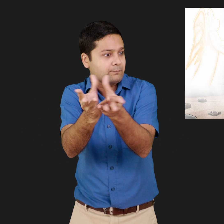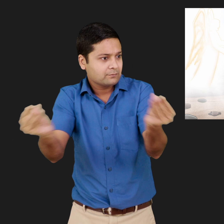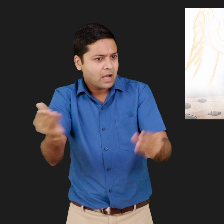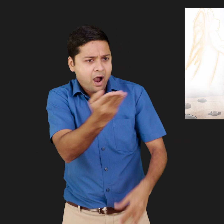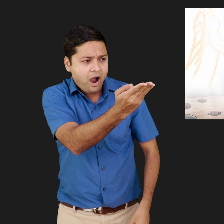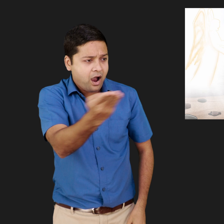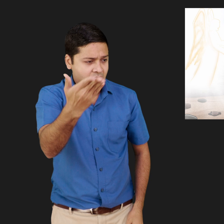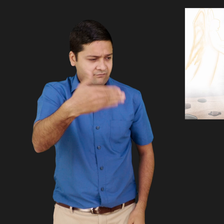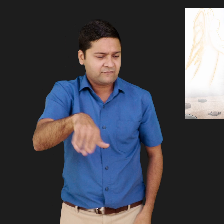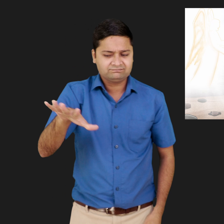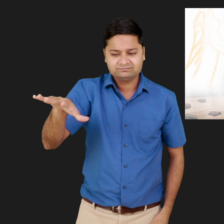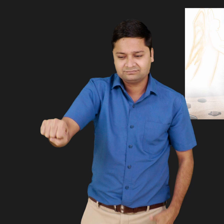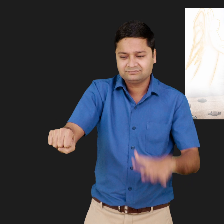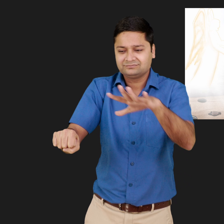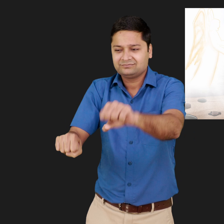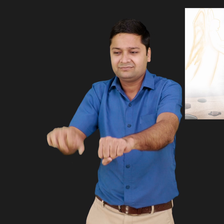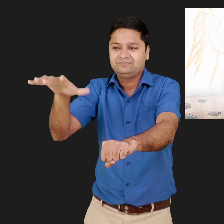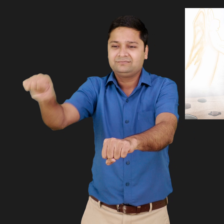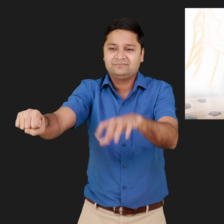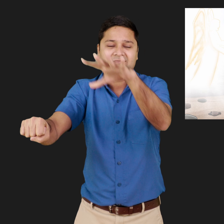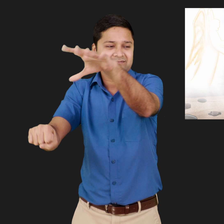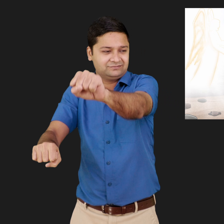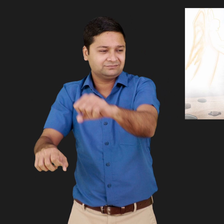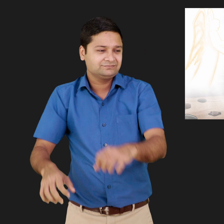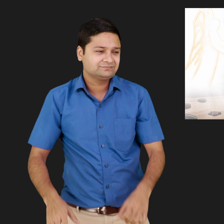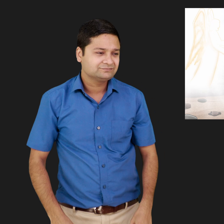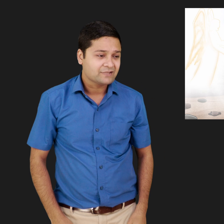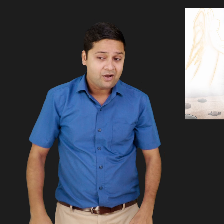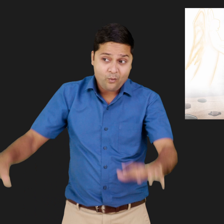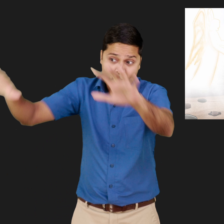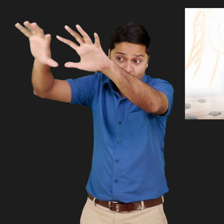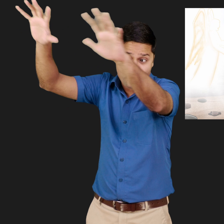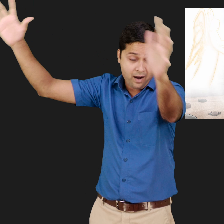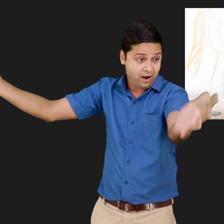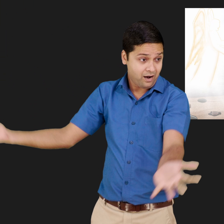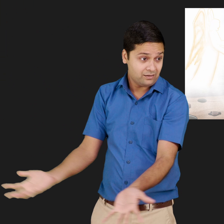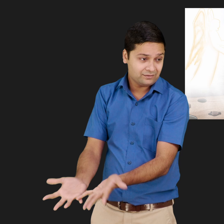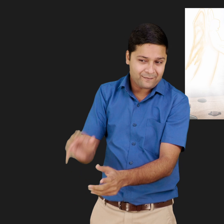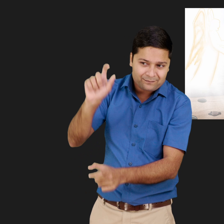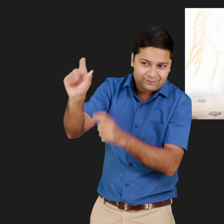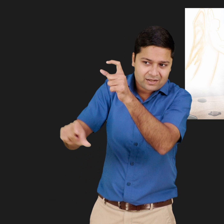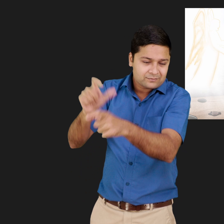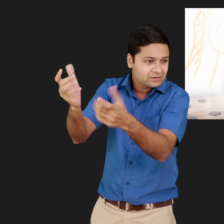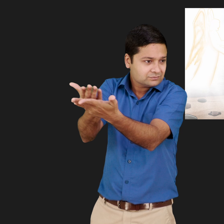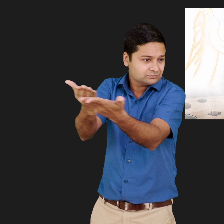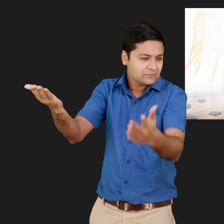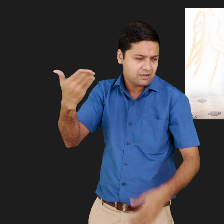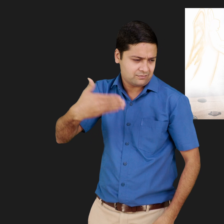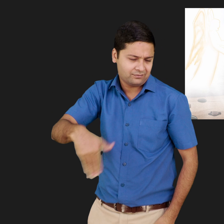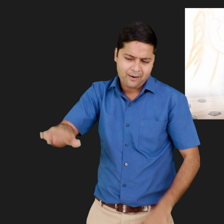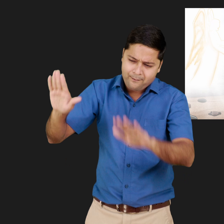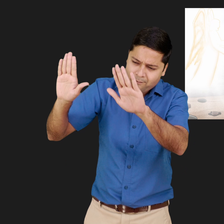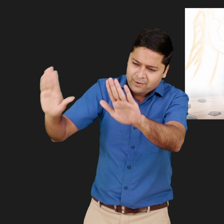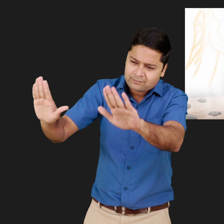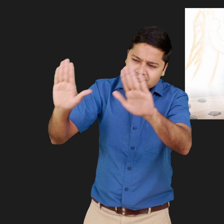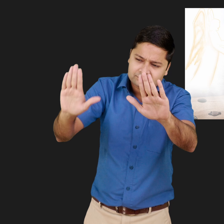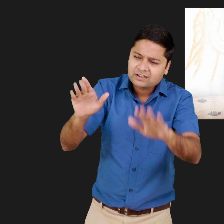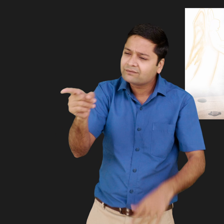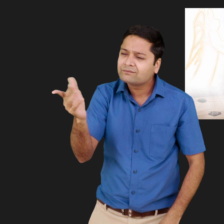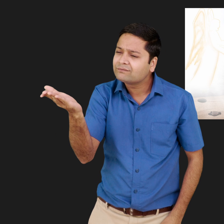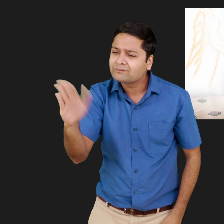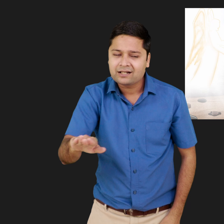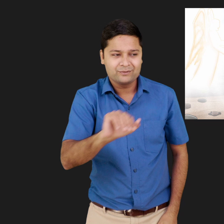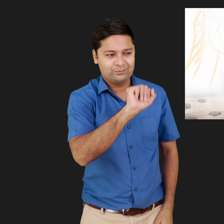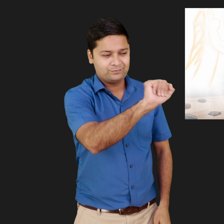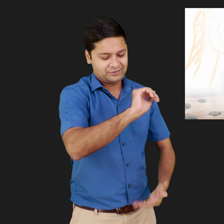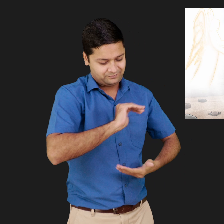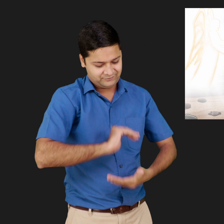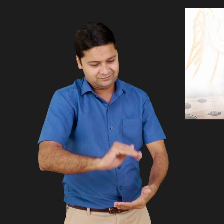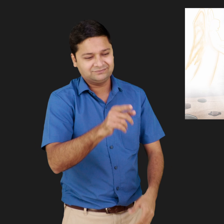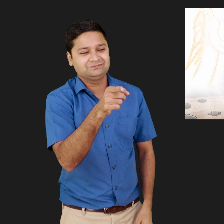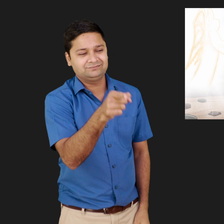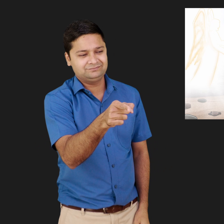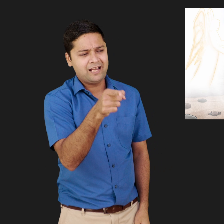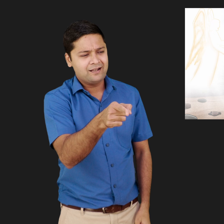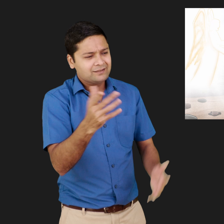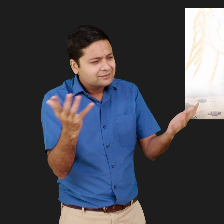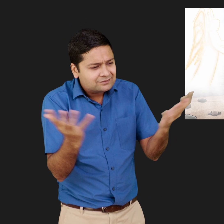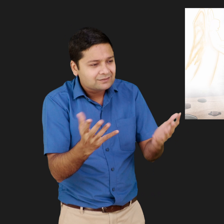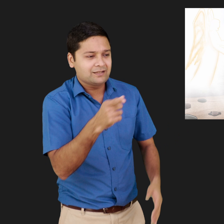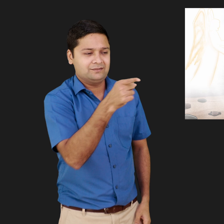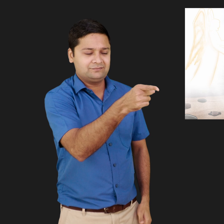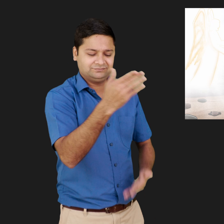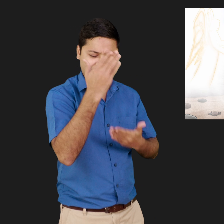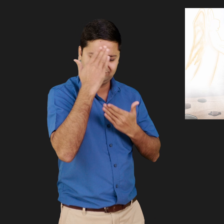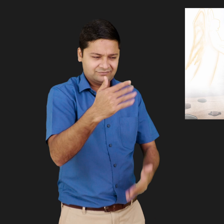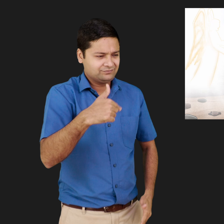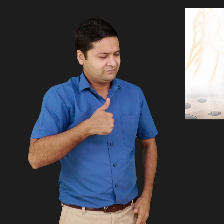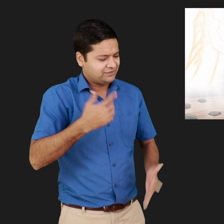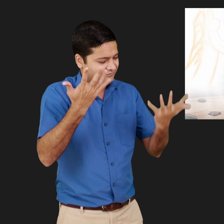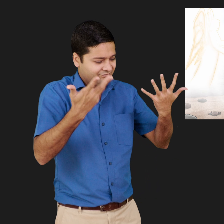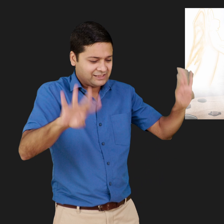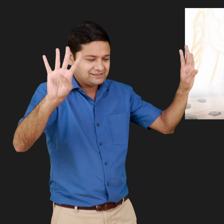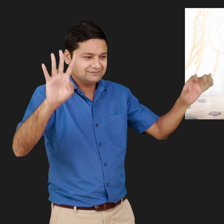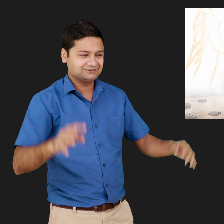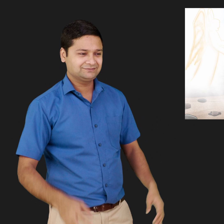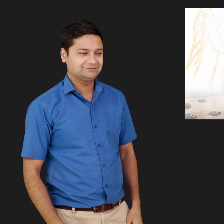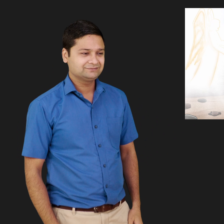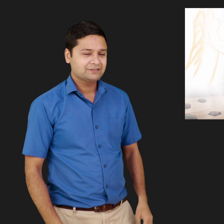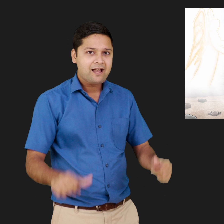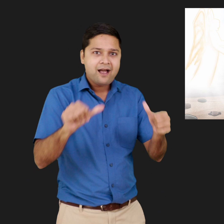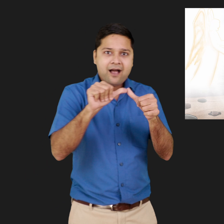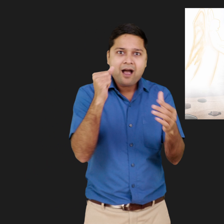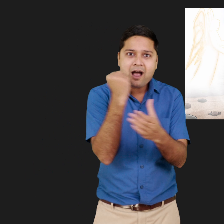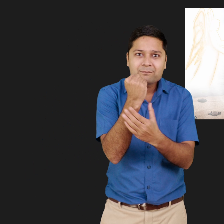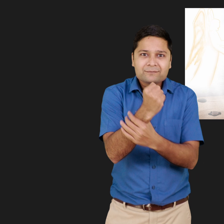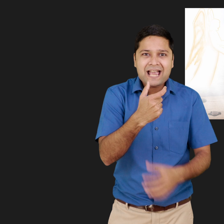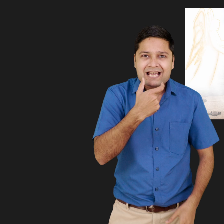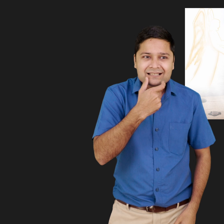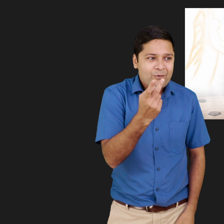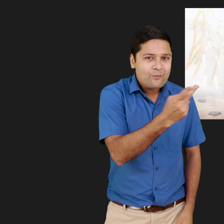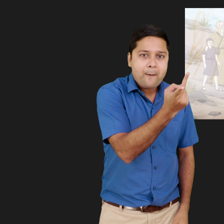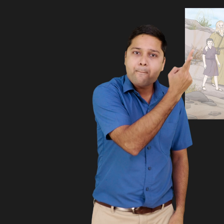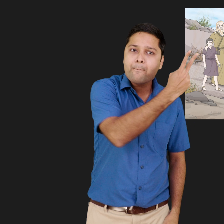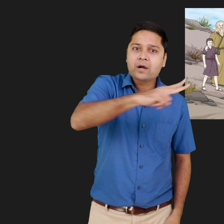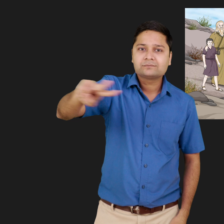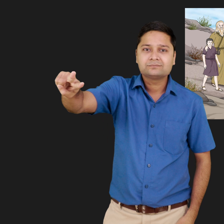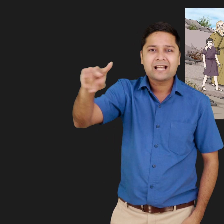And through your offspring all nations of the earth will be blessed, because you have obeyed My voice.”